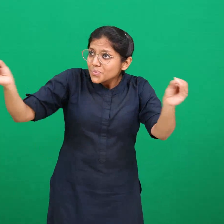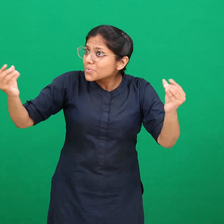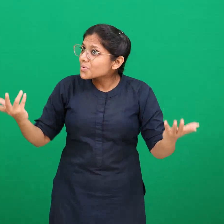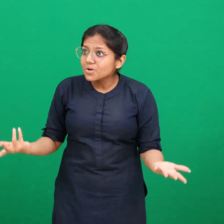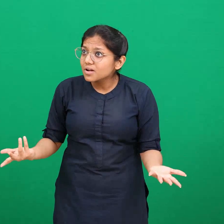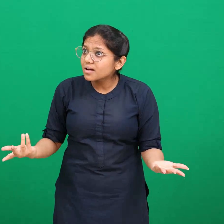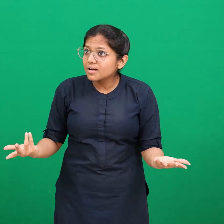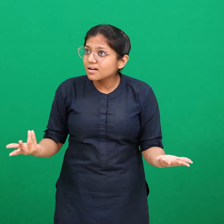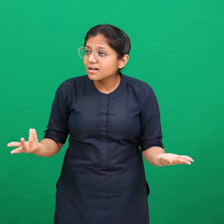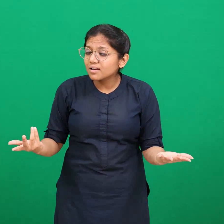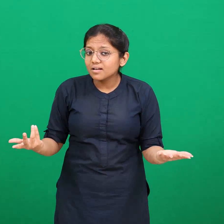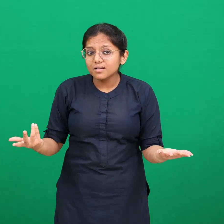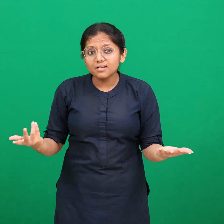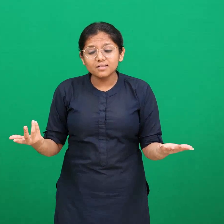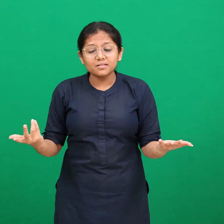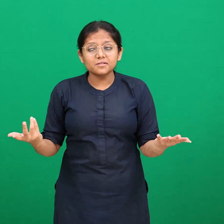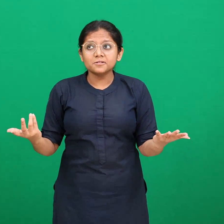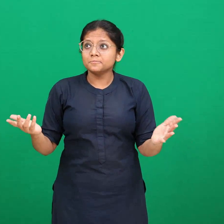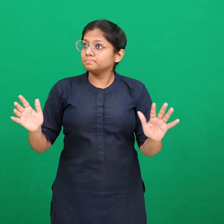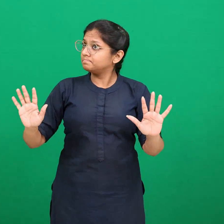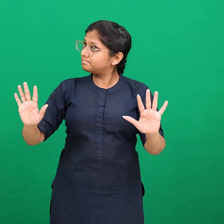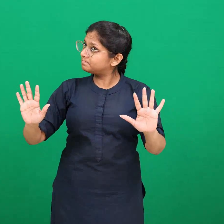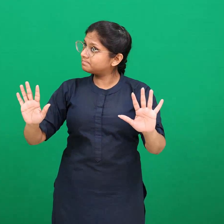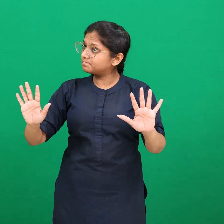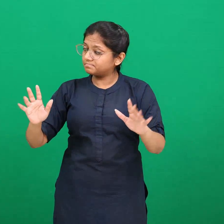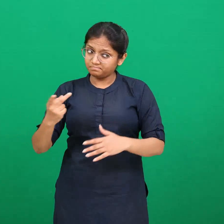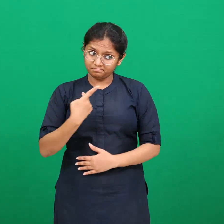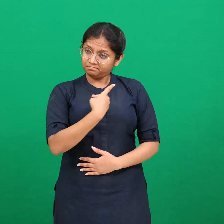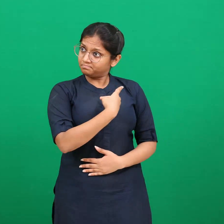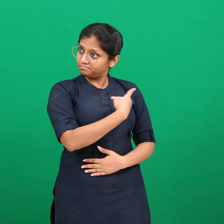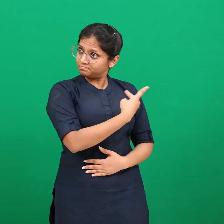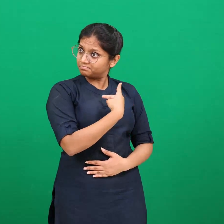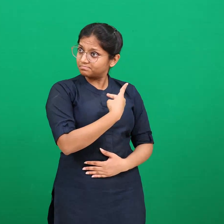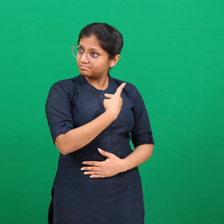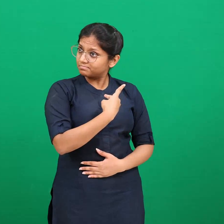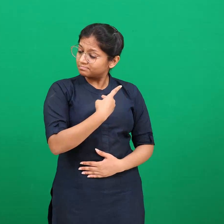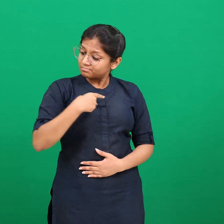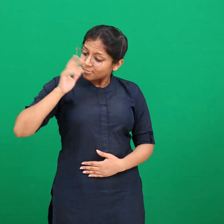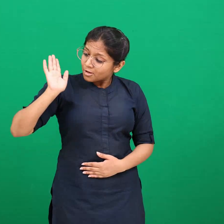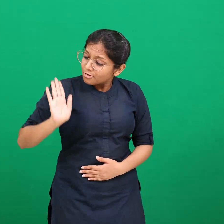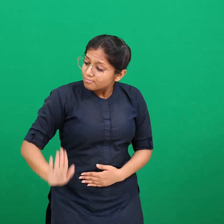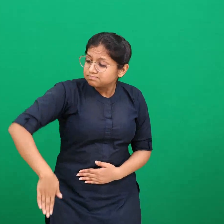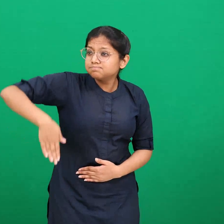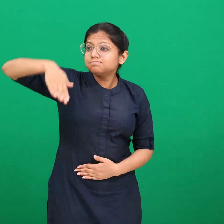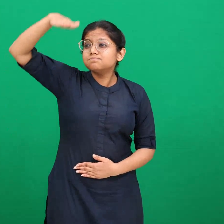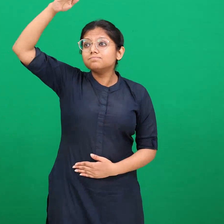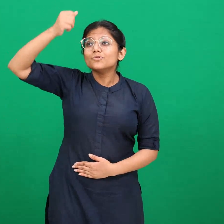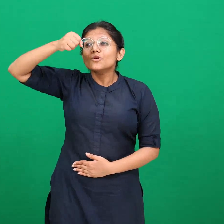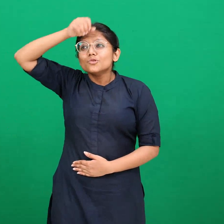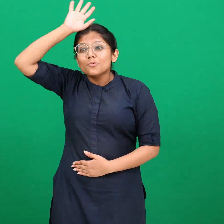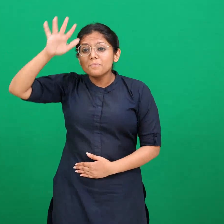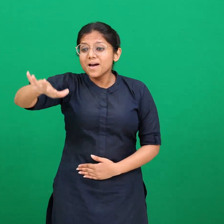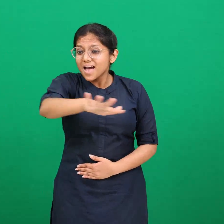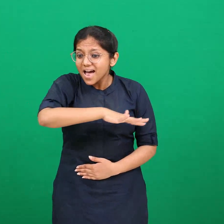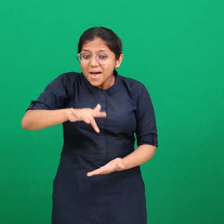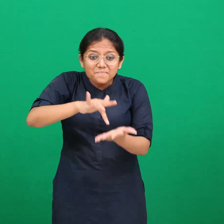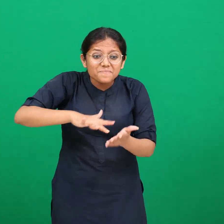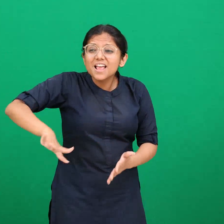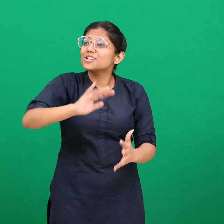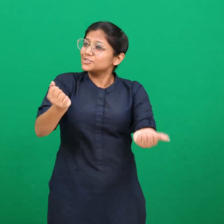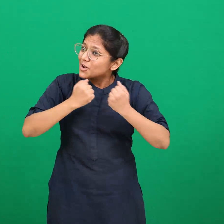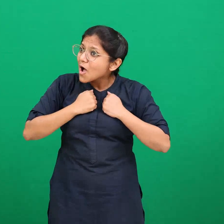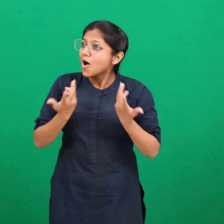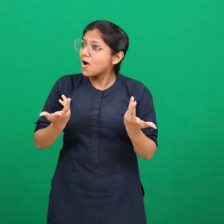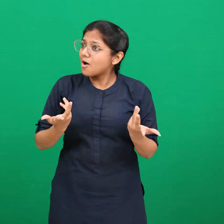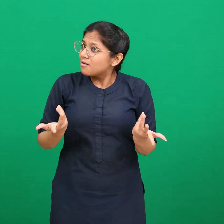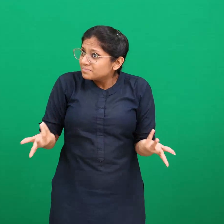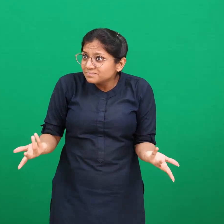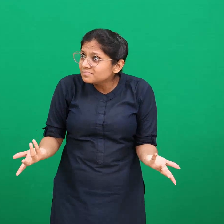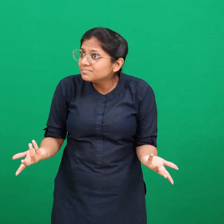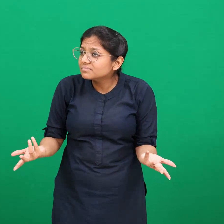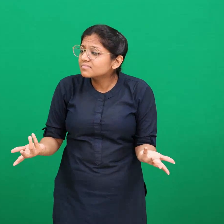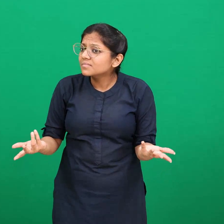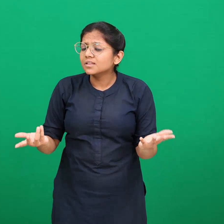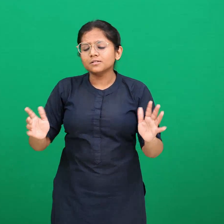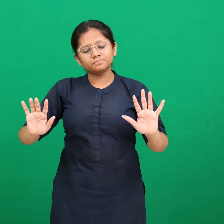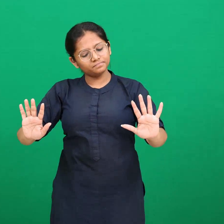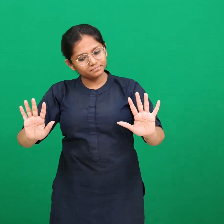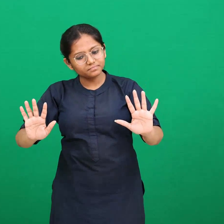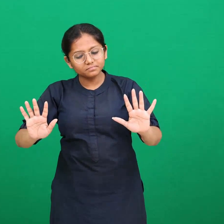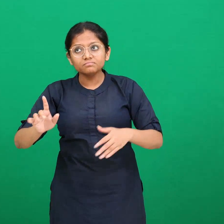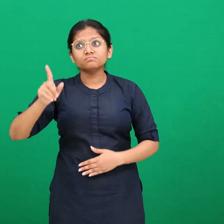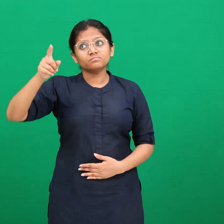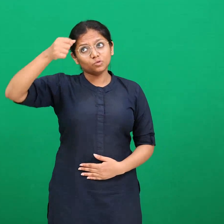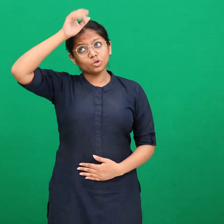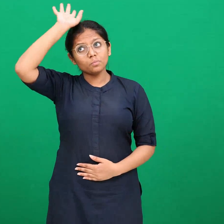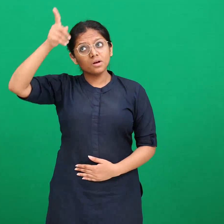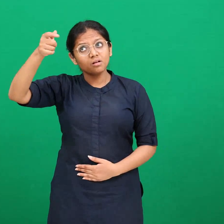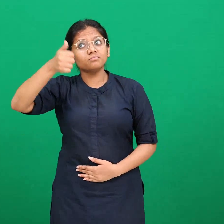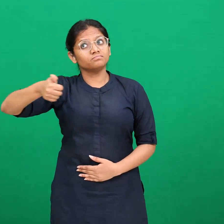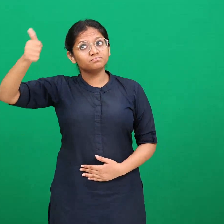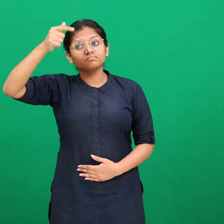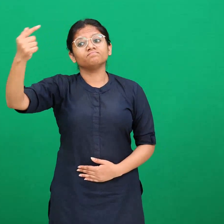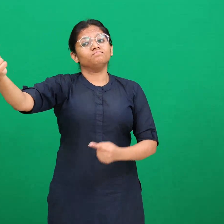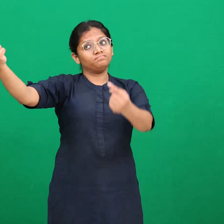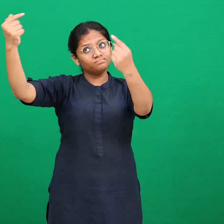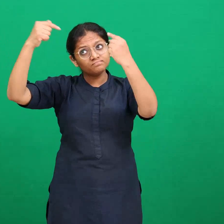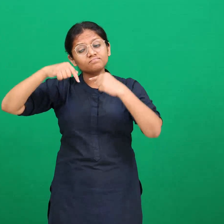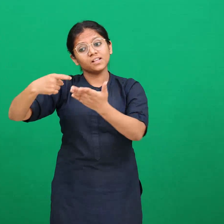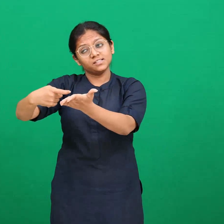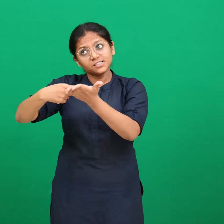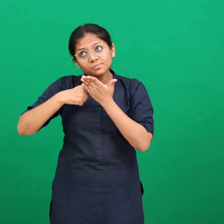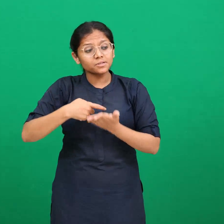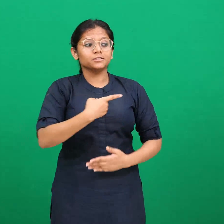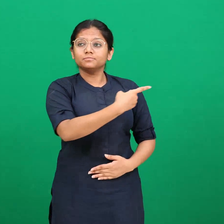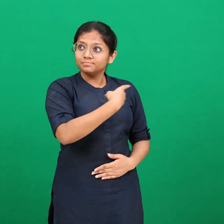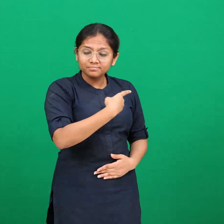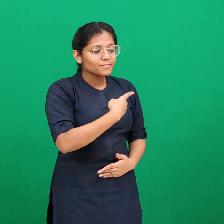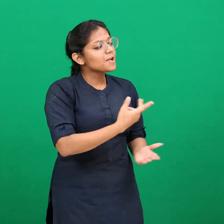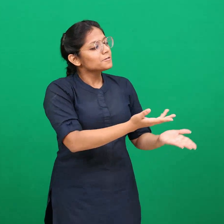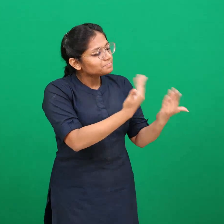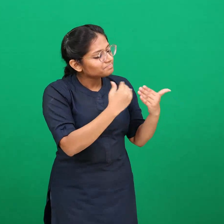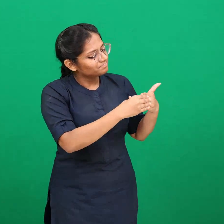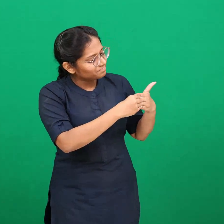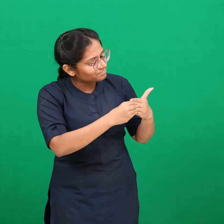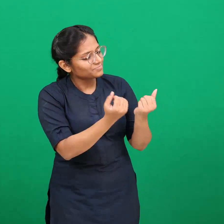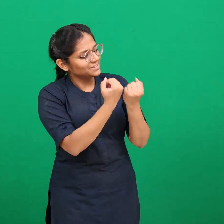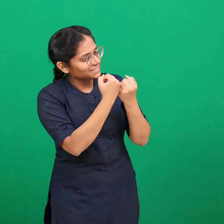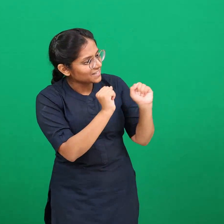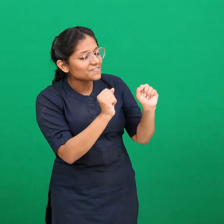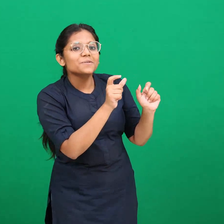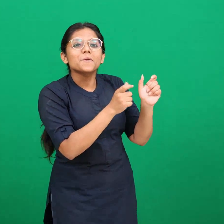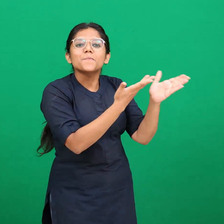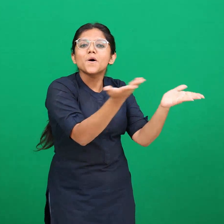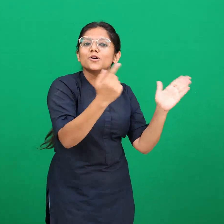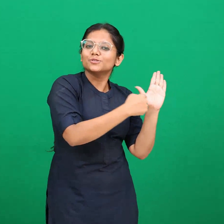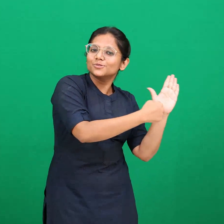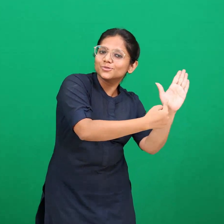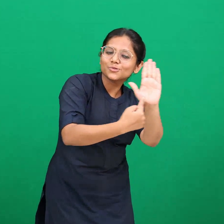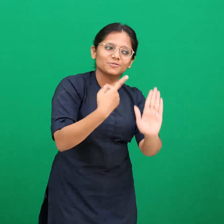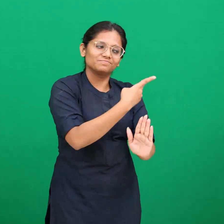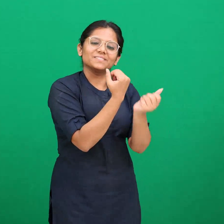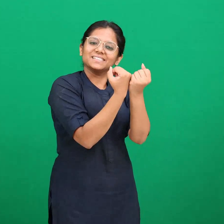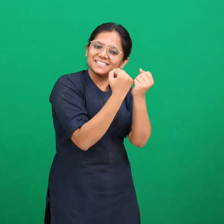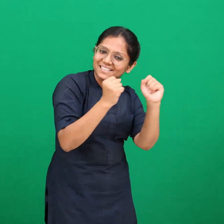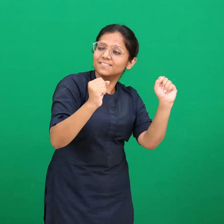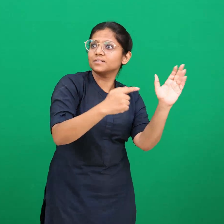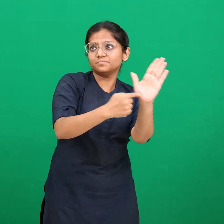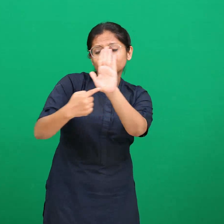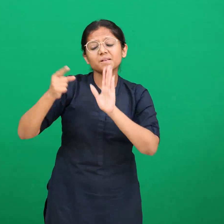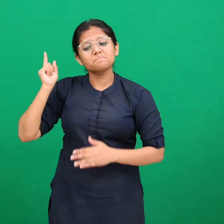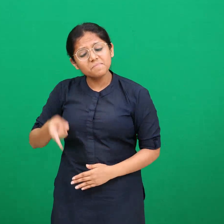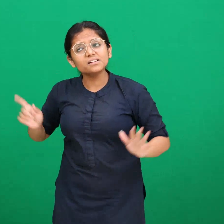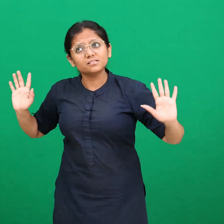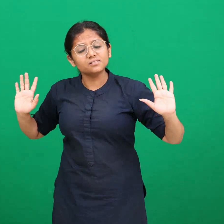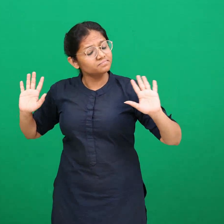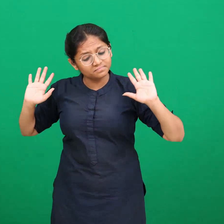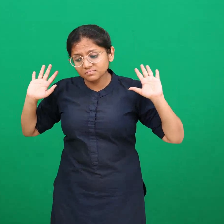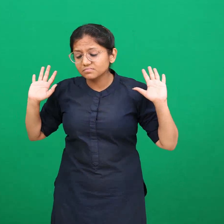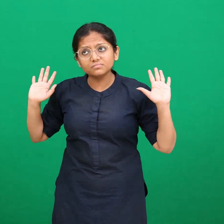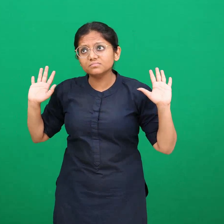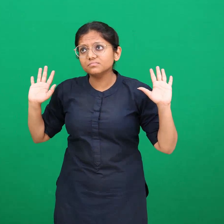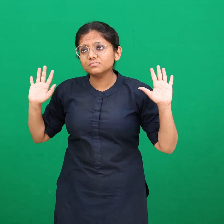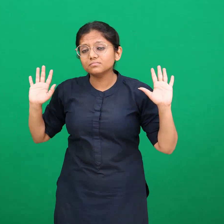And now do they want to send us away secretly? Absolutely not!